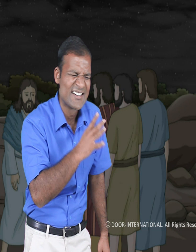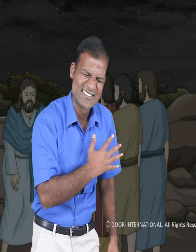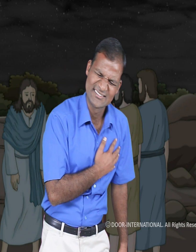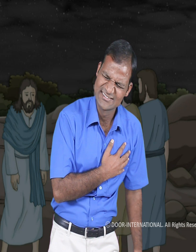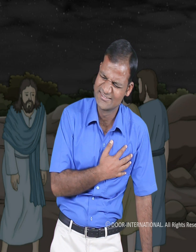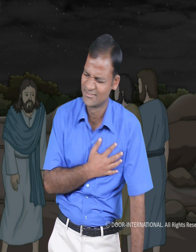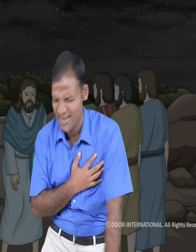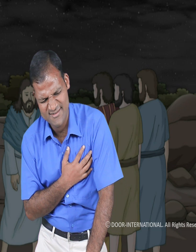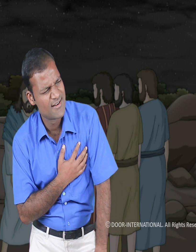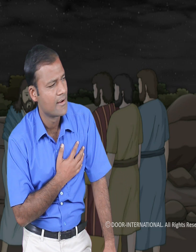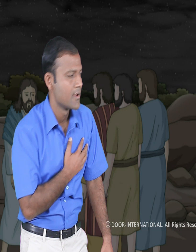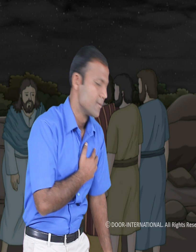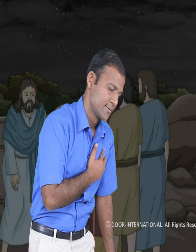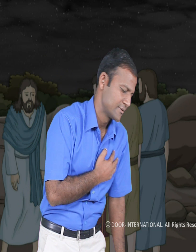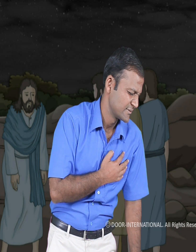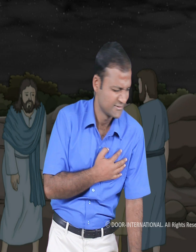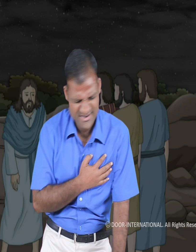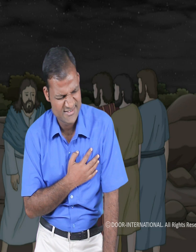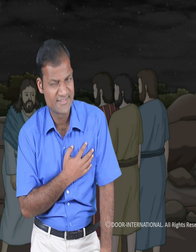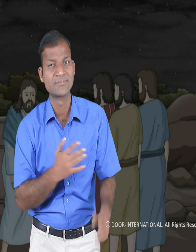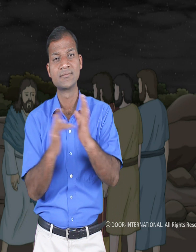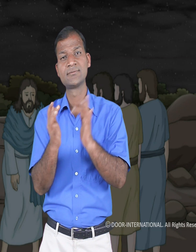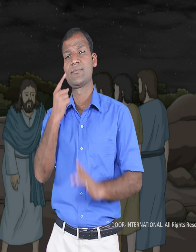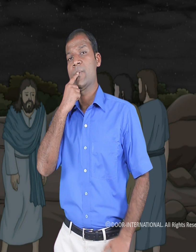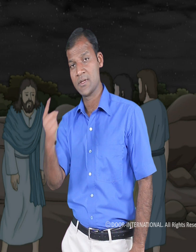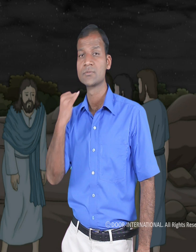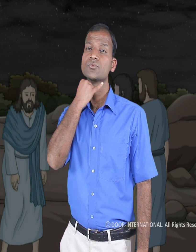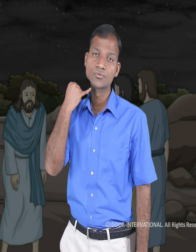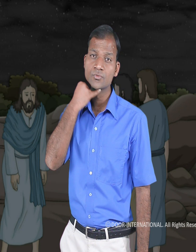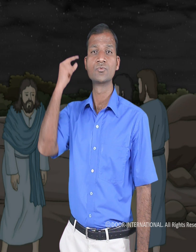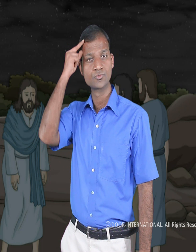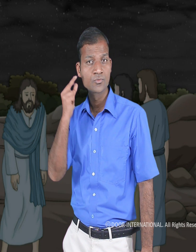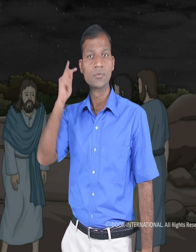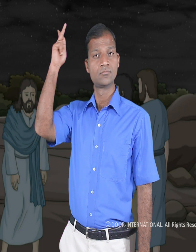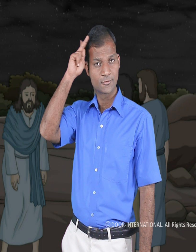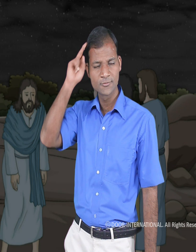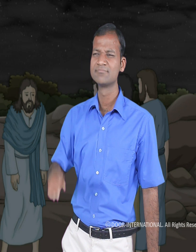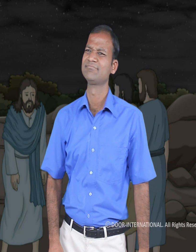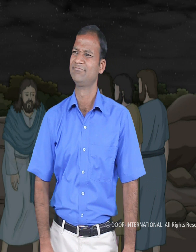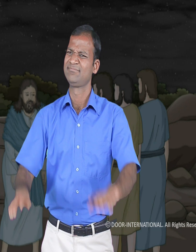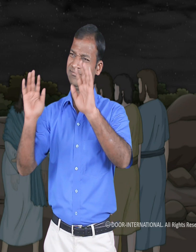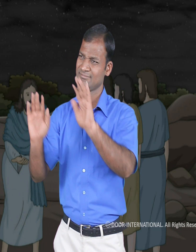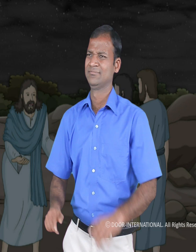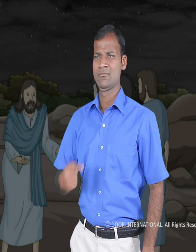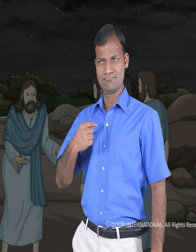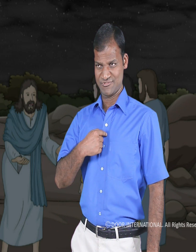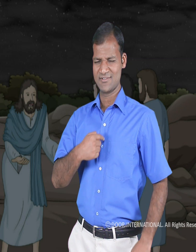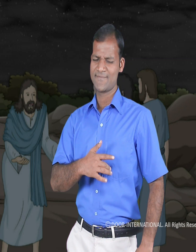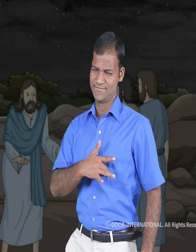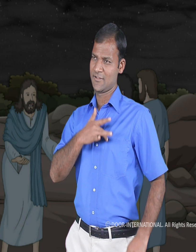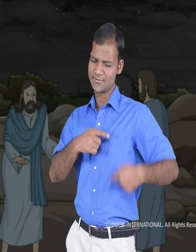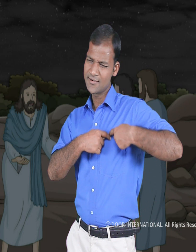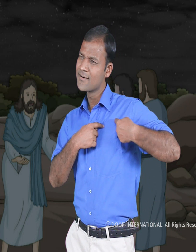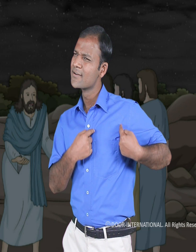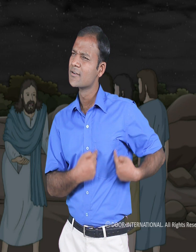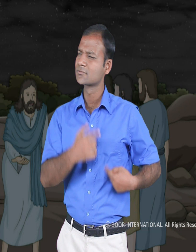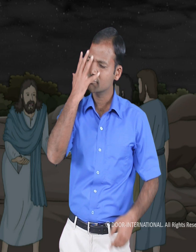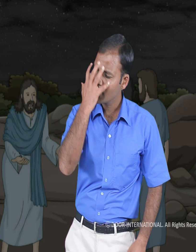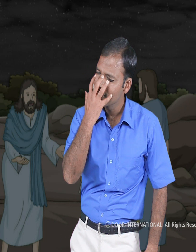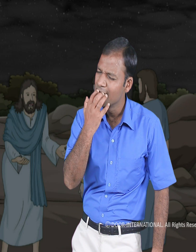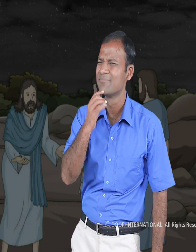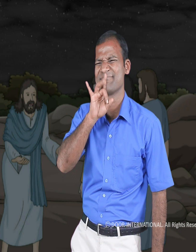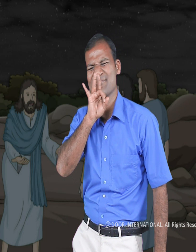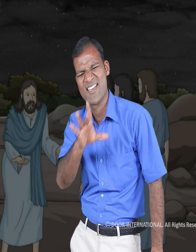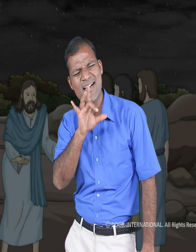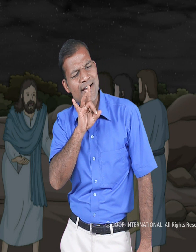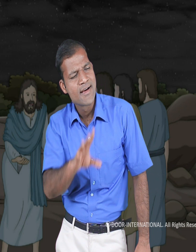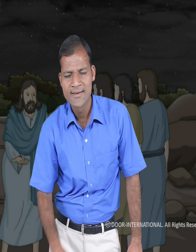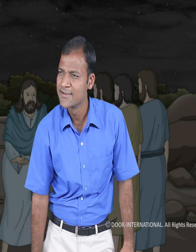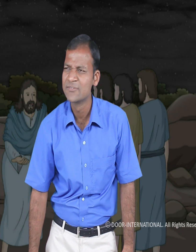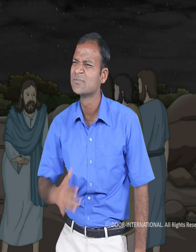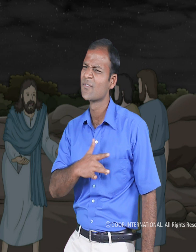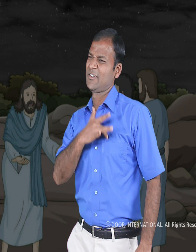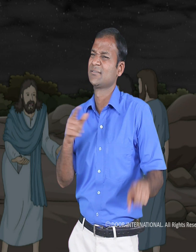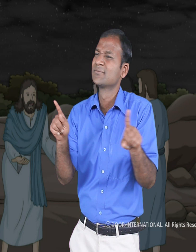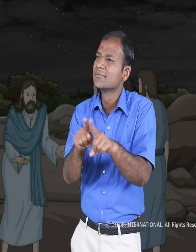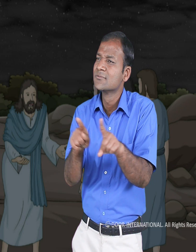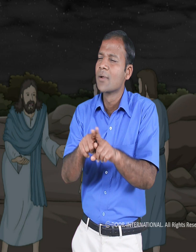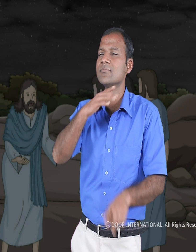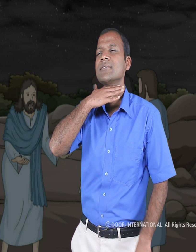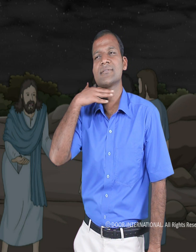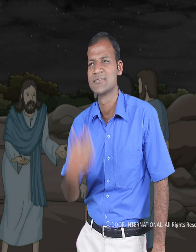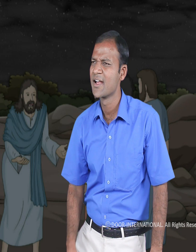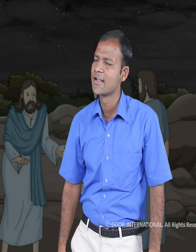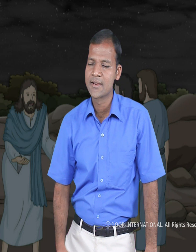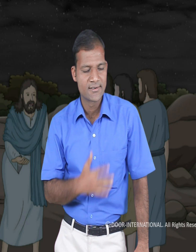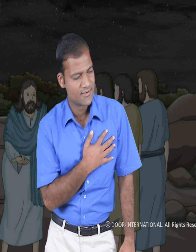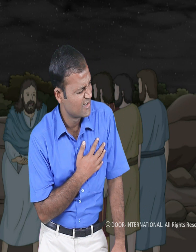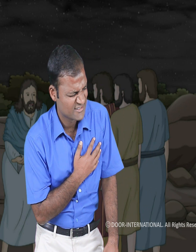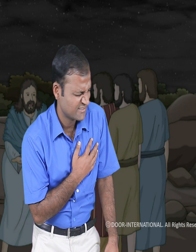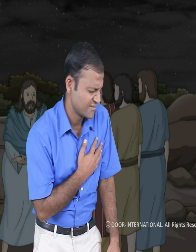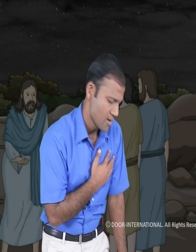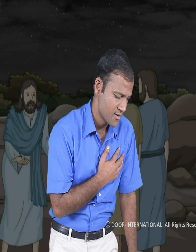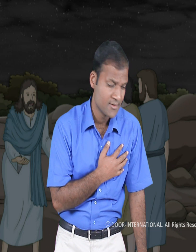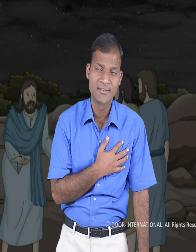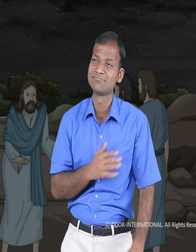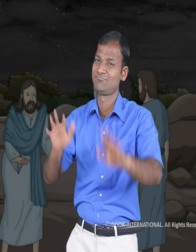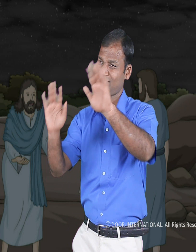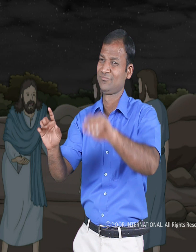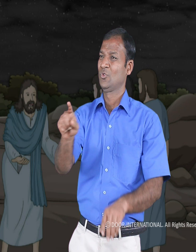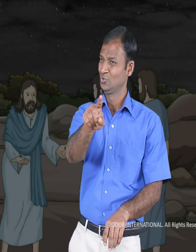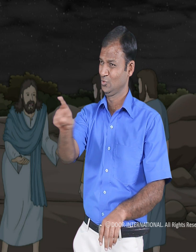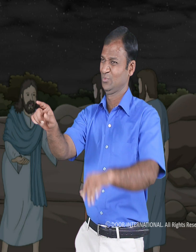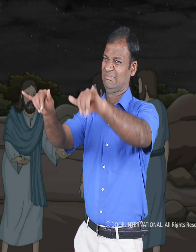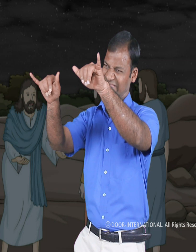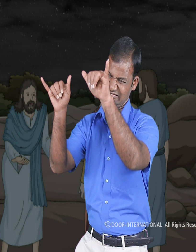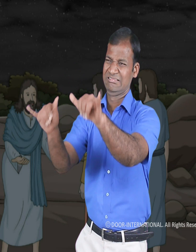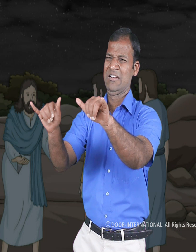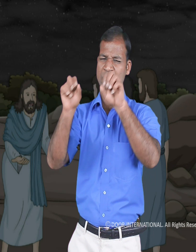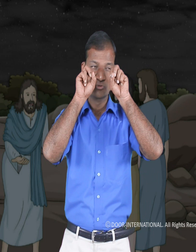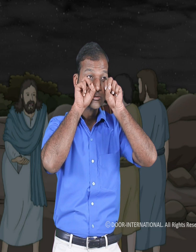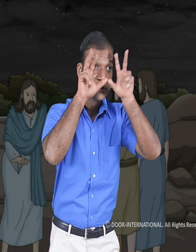Then He said to them, “My soul is consumed with sorrow to the point of death.